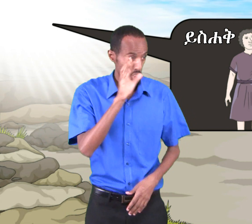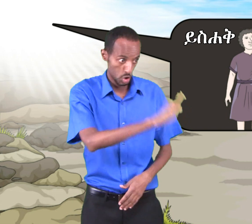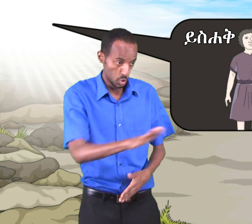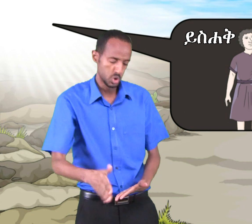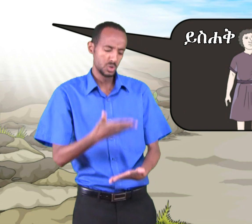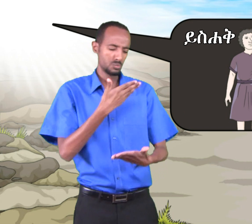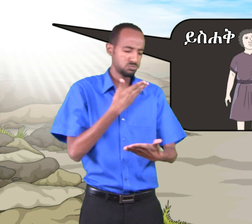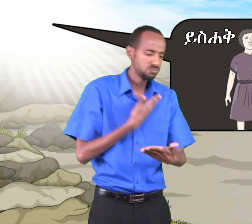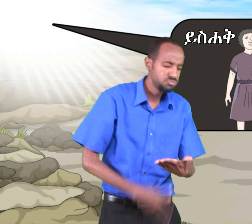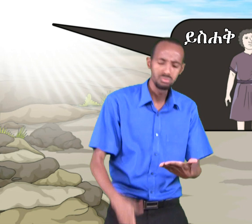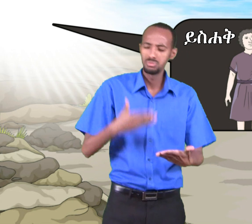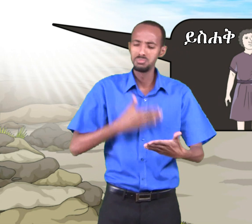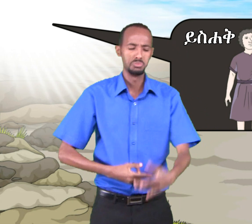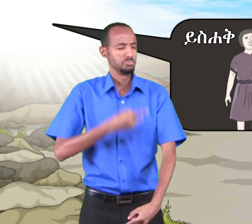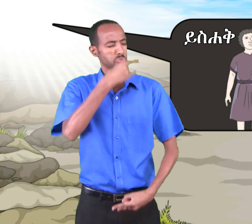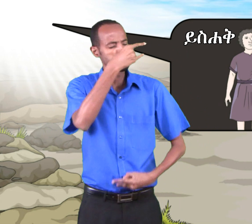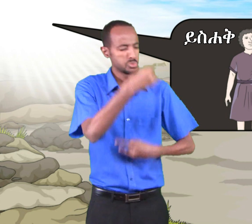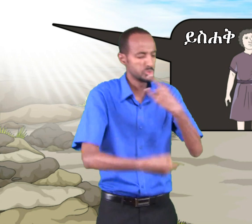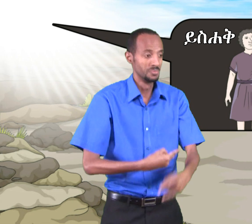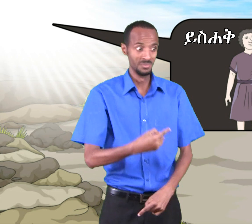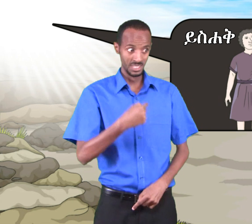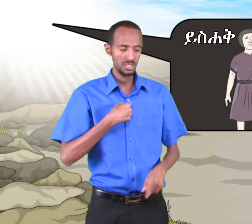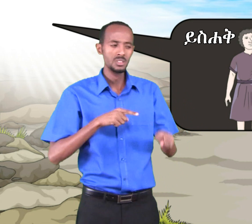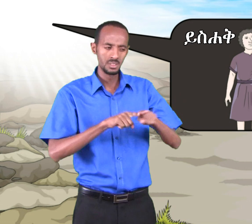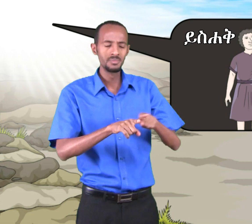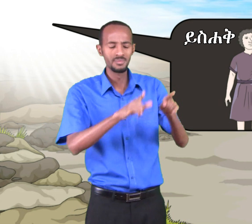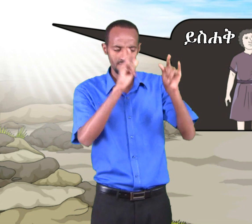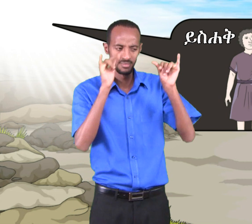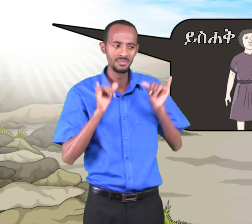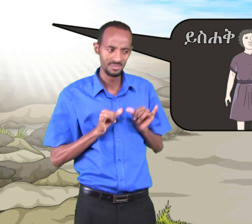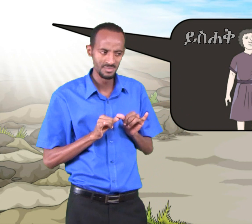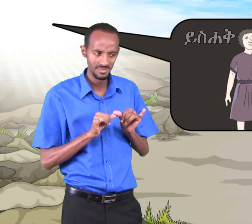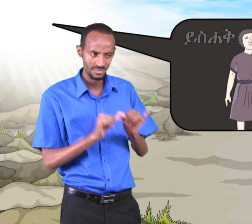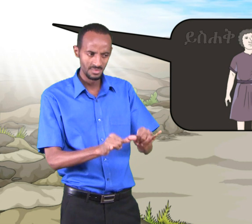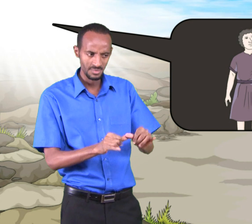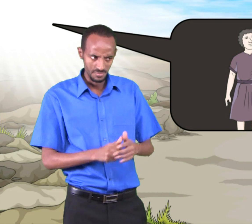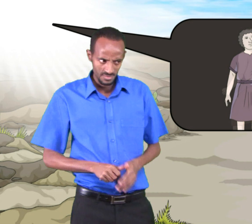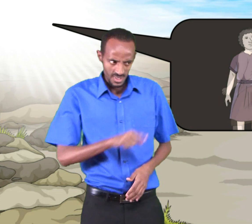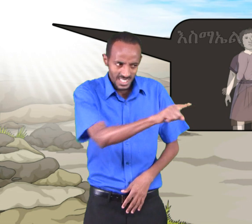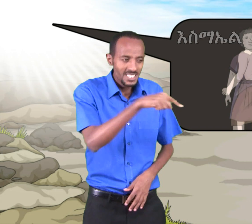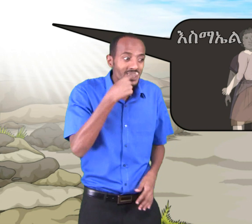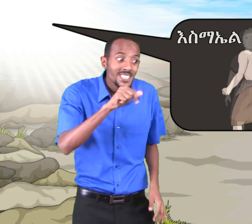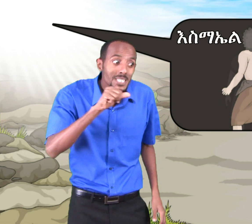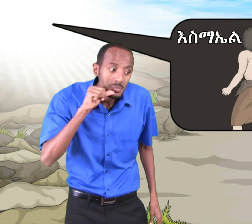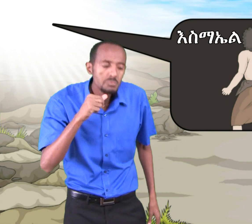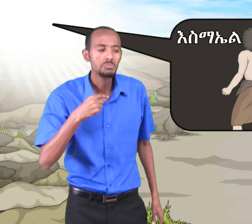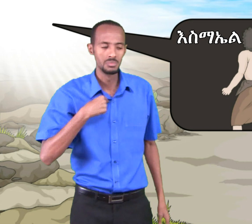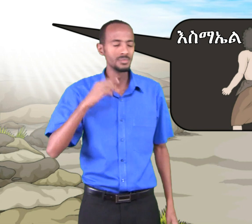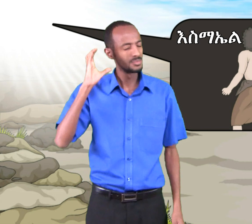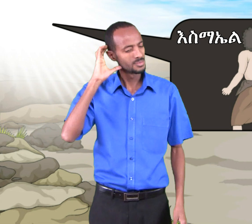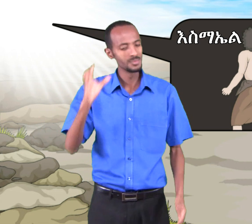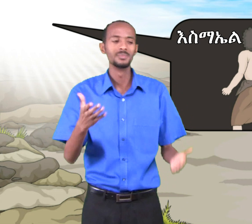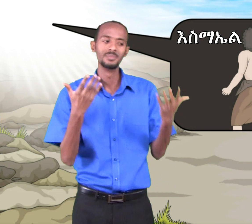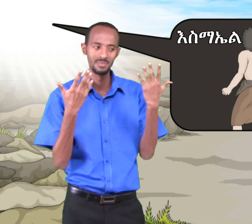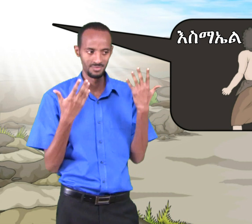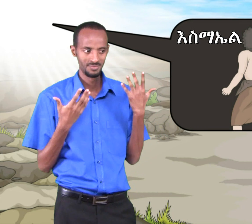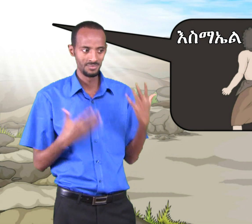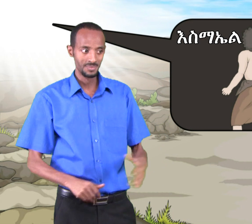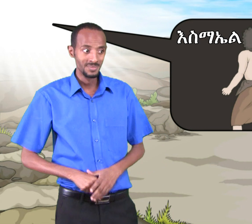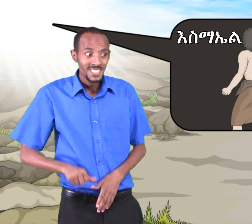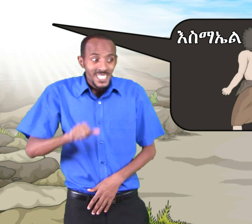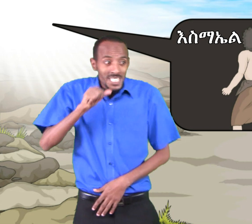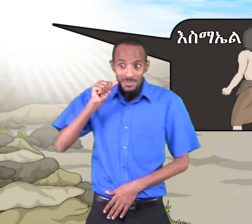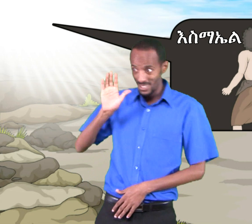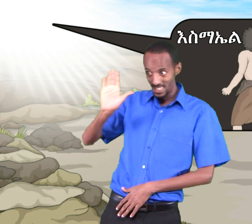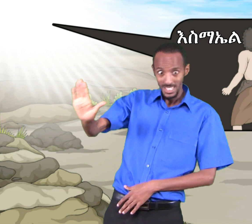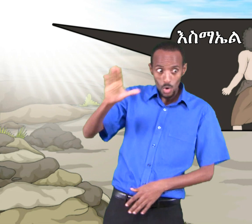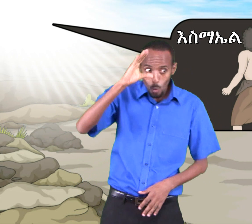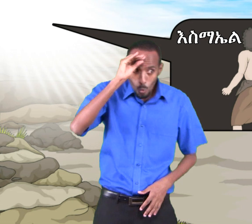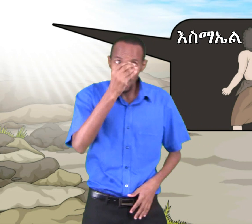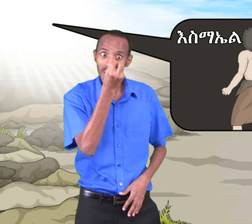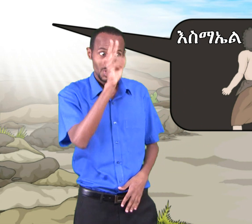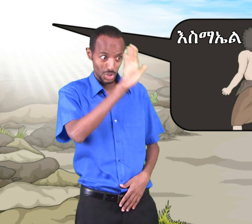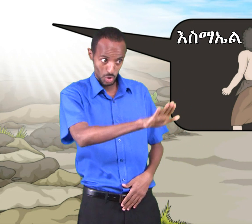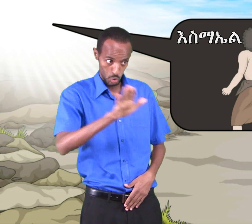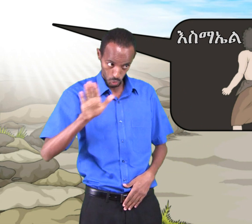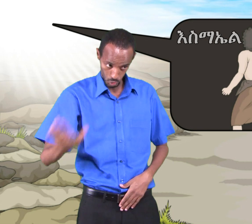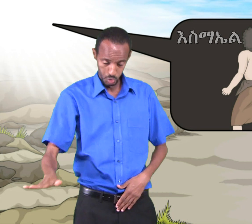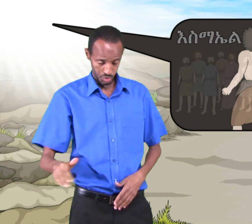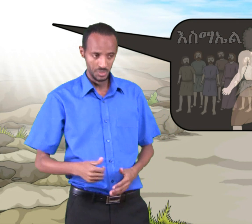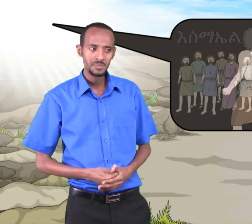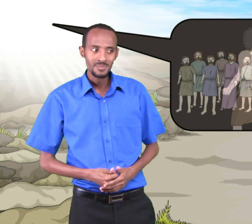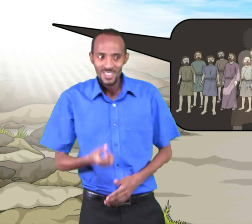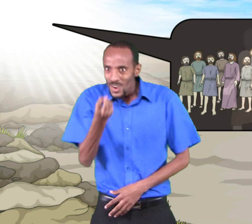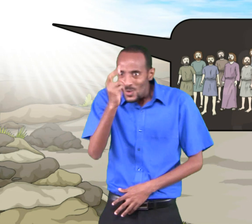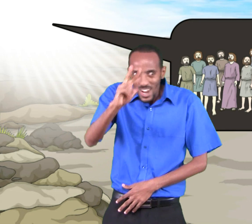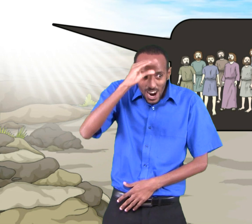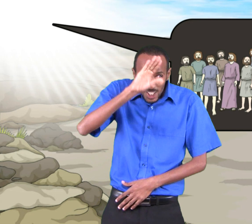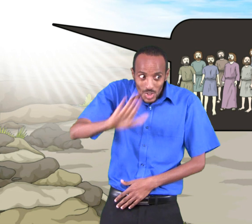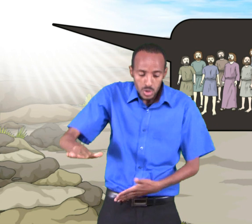I will establish My covenant with him as an everlasting covenant for his descendants after him. As for Ishmael, I have heard you, and I will surely bless him; I will make him fruitful and multiply him greatly.